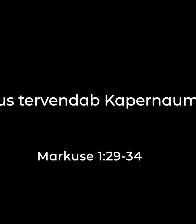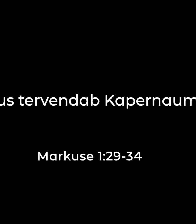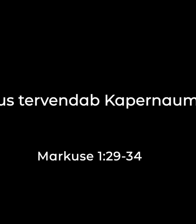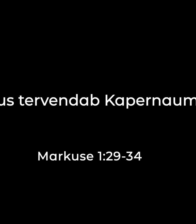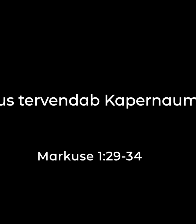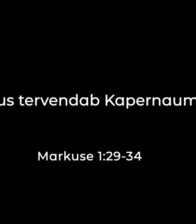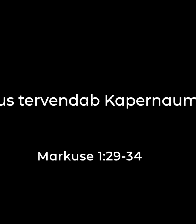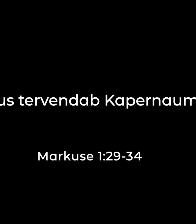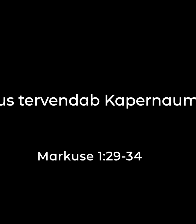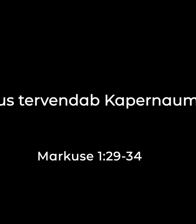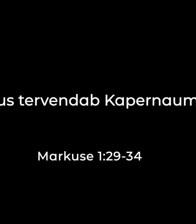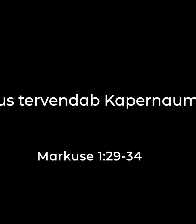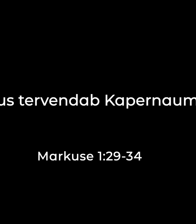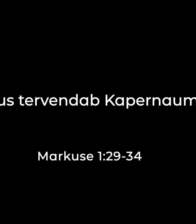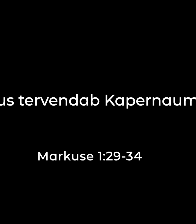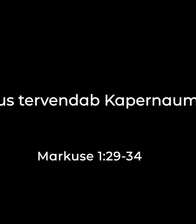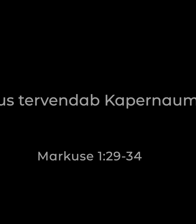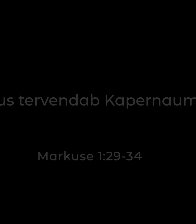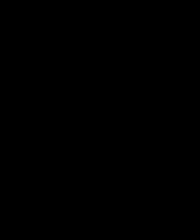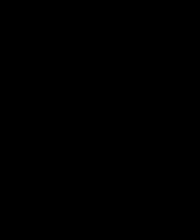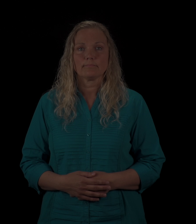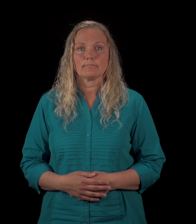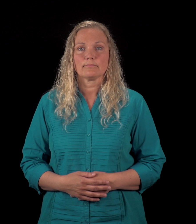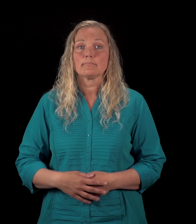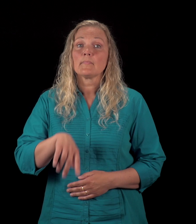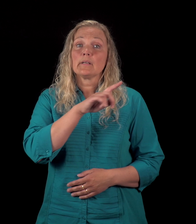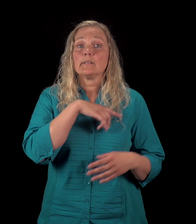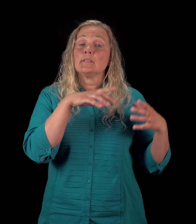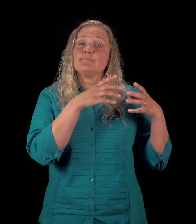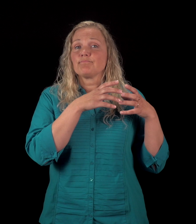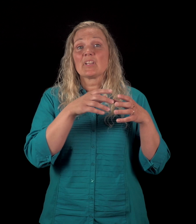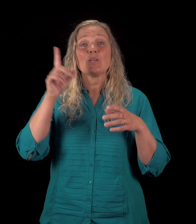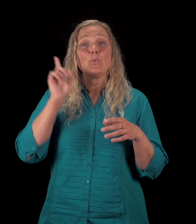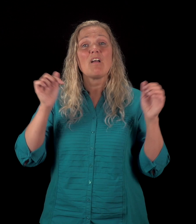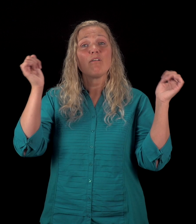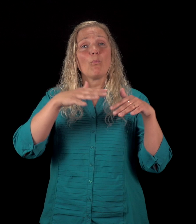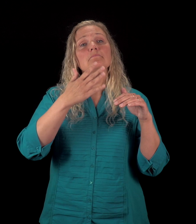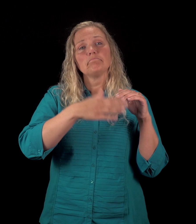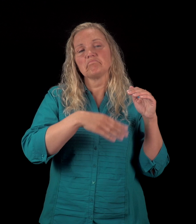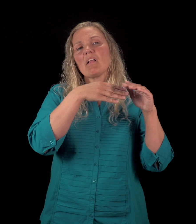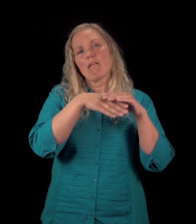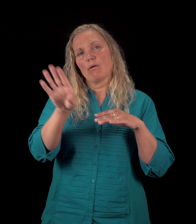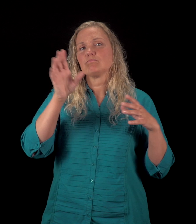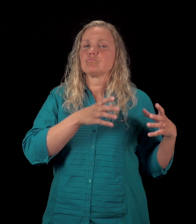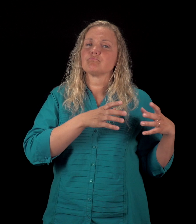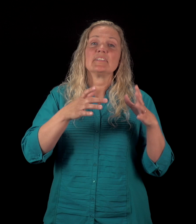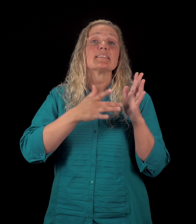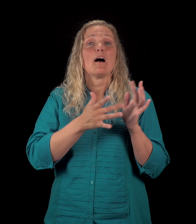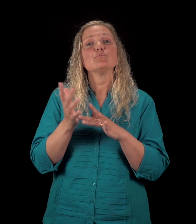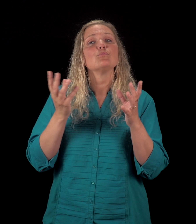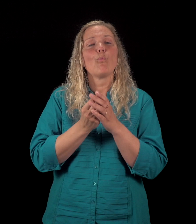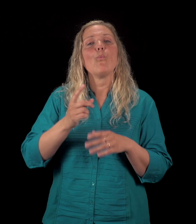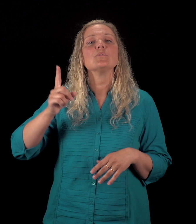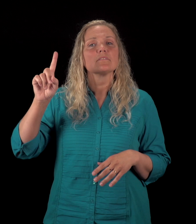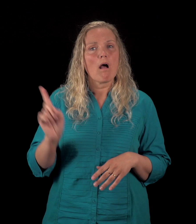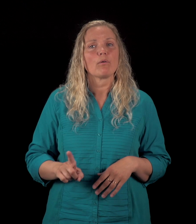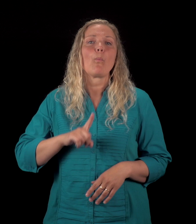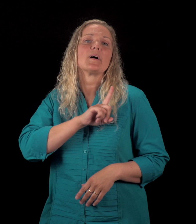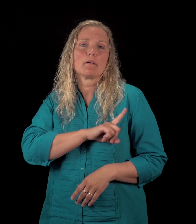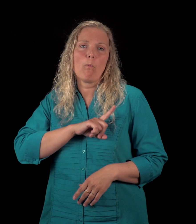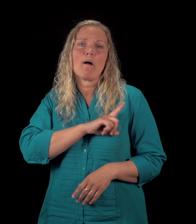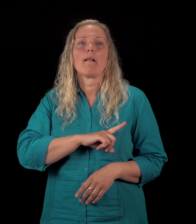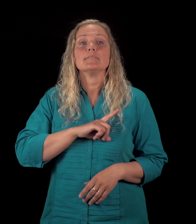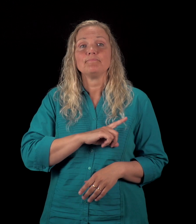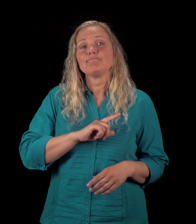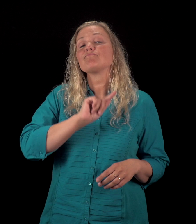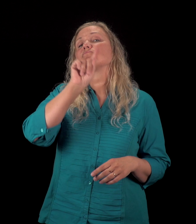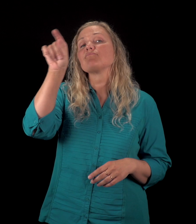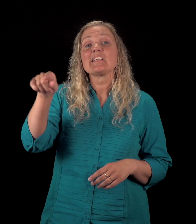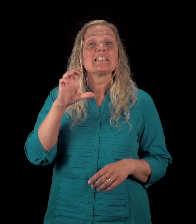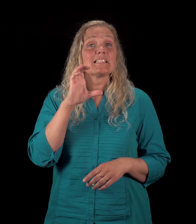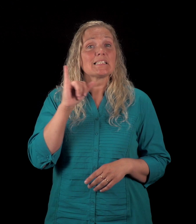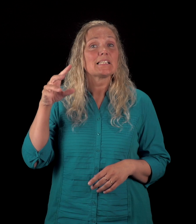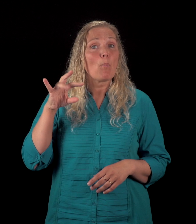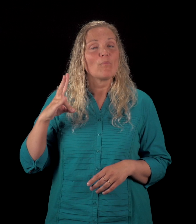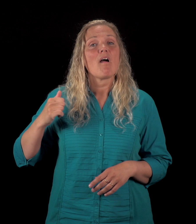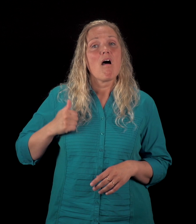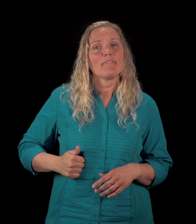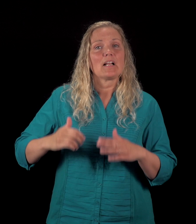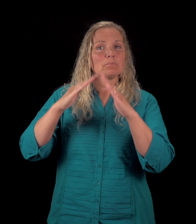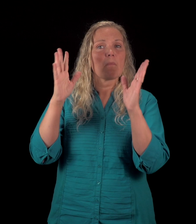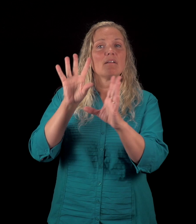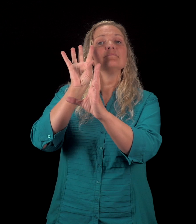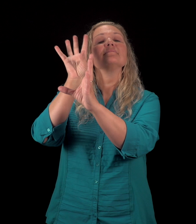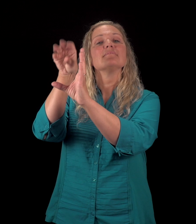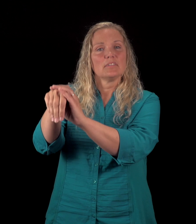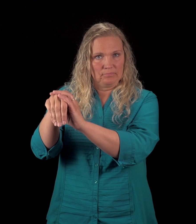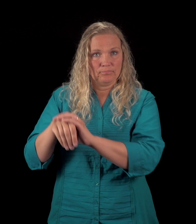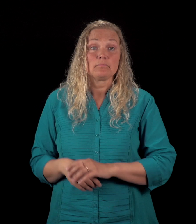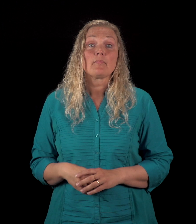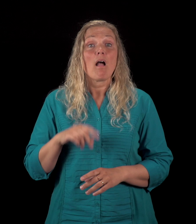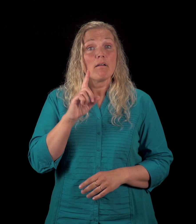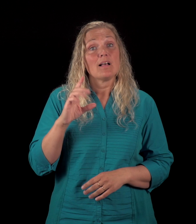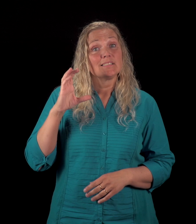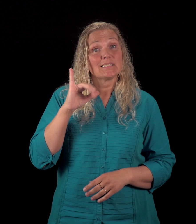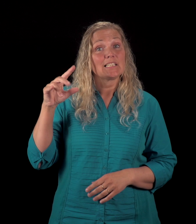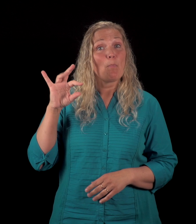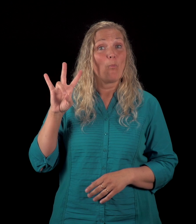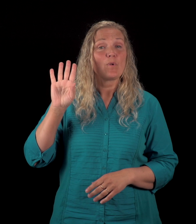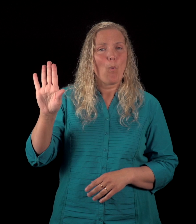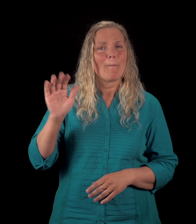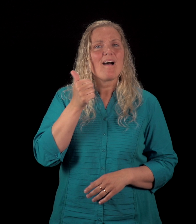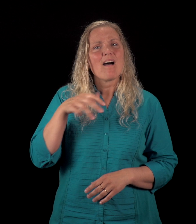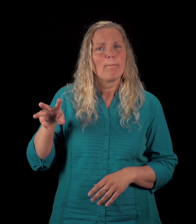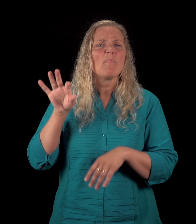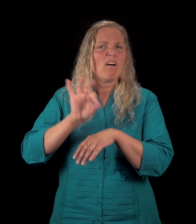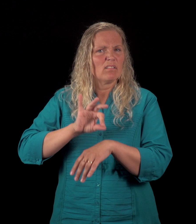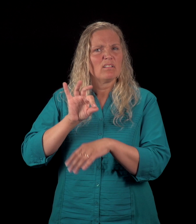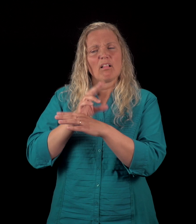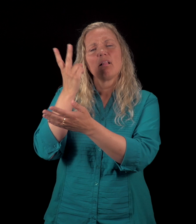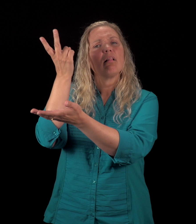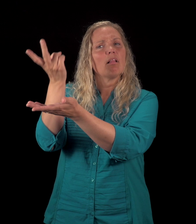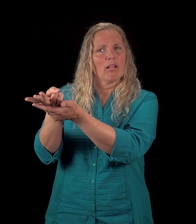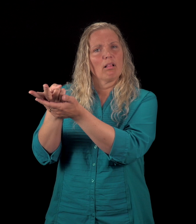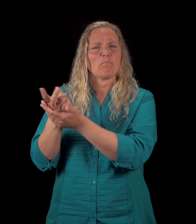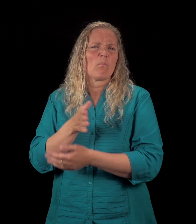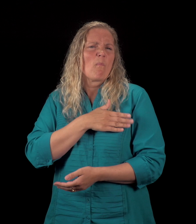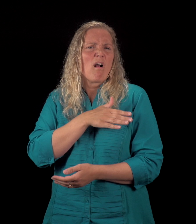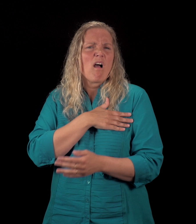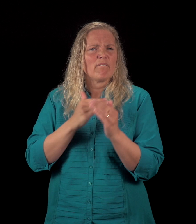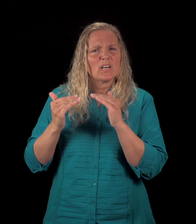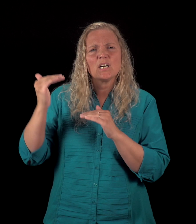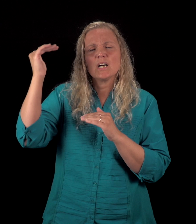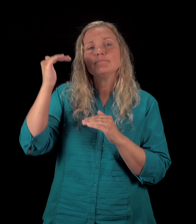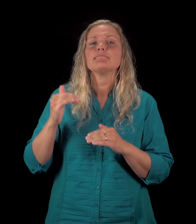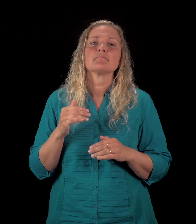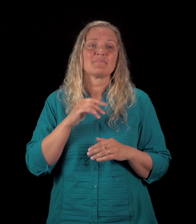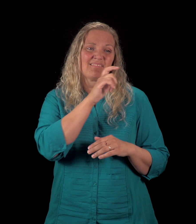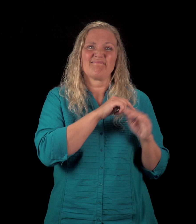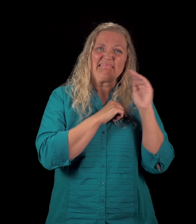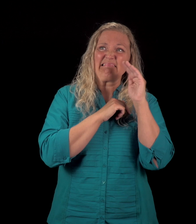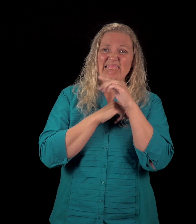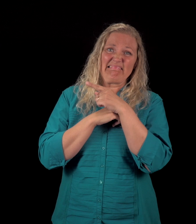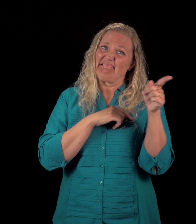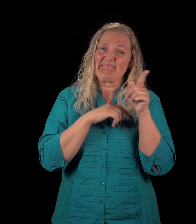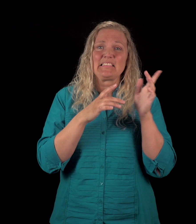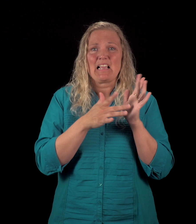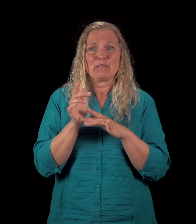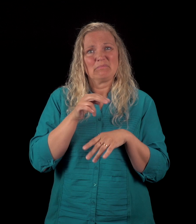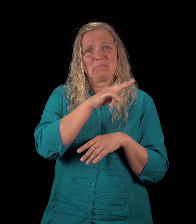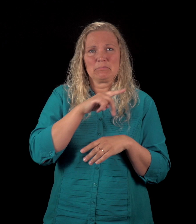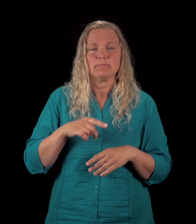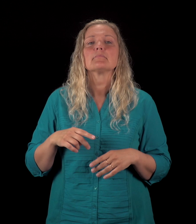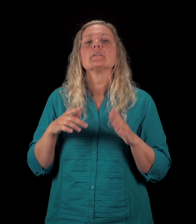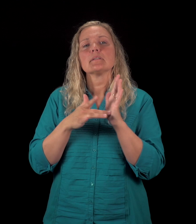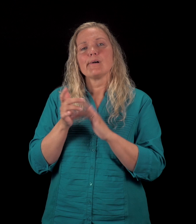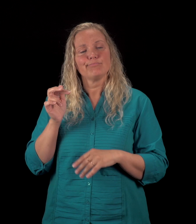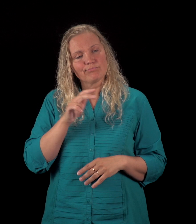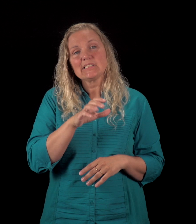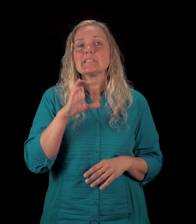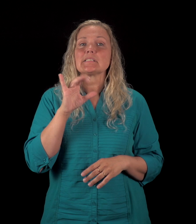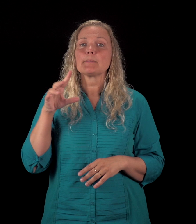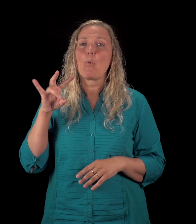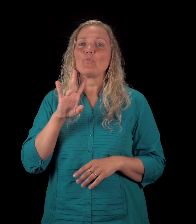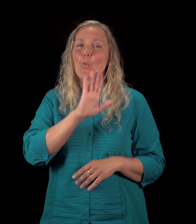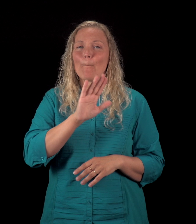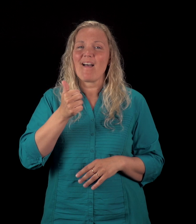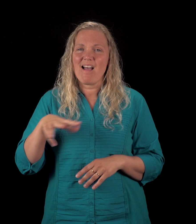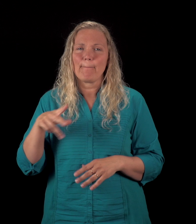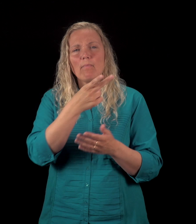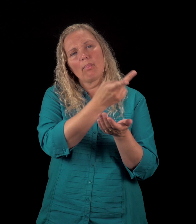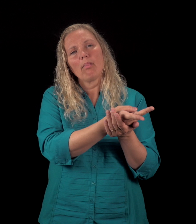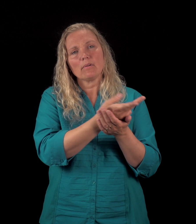As soon as Jesus and His companions had left the synagogue, they went with James and John to the home of Simon and Andrew. Simon’s mother-in-law was sick in bed with a fever, and they promptly told Jesus about her.